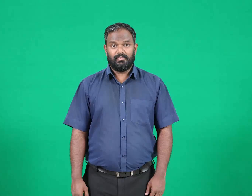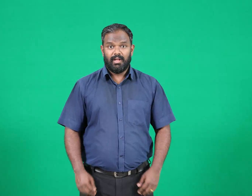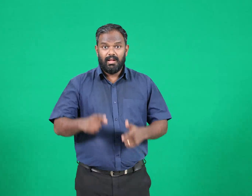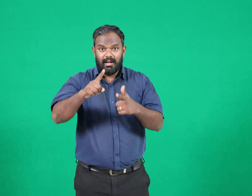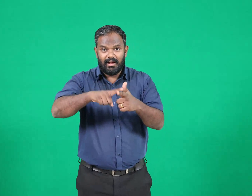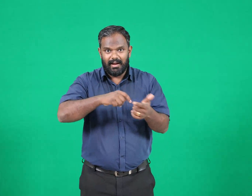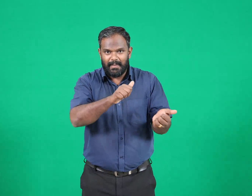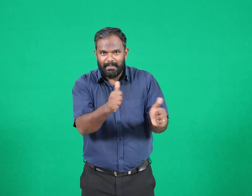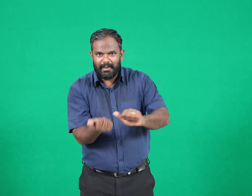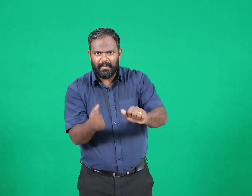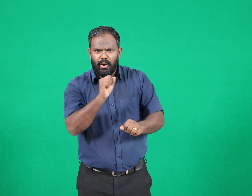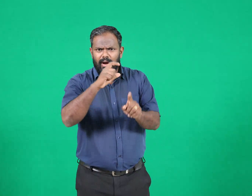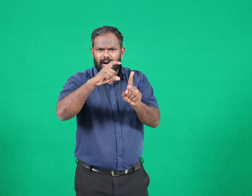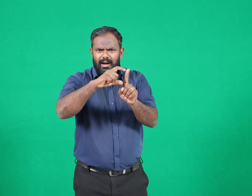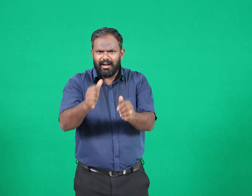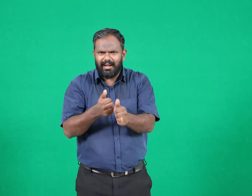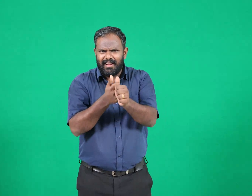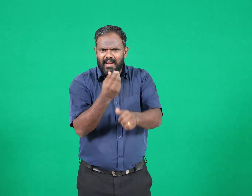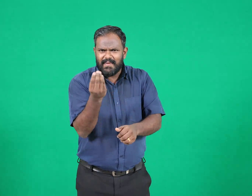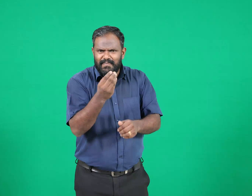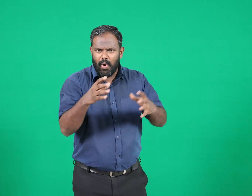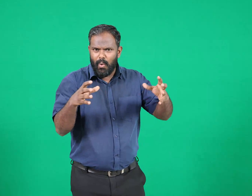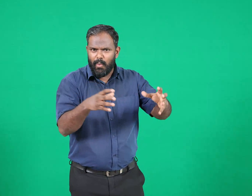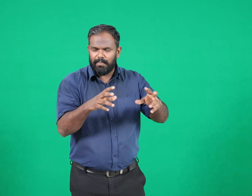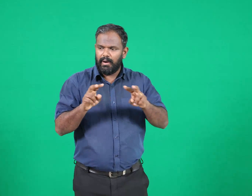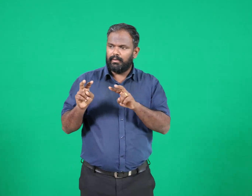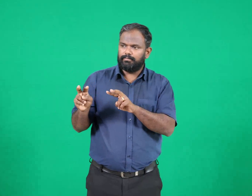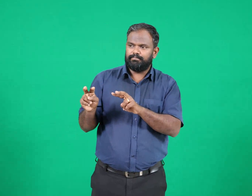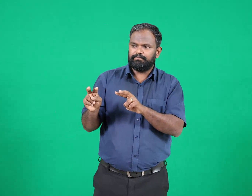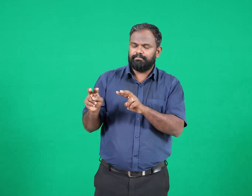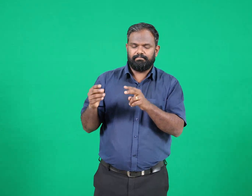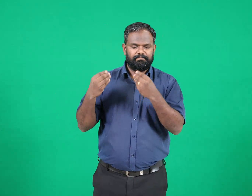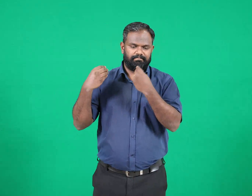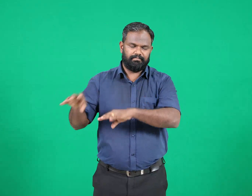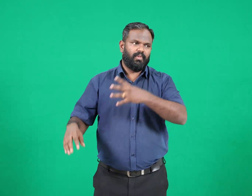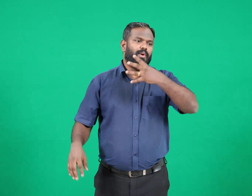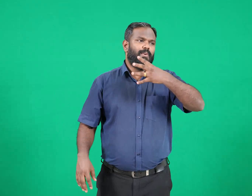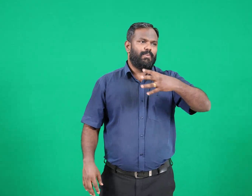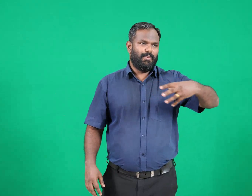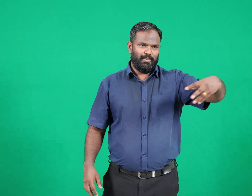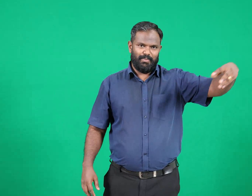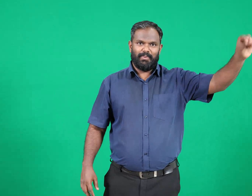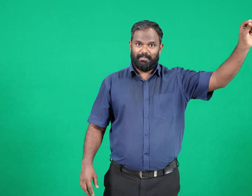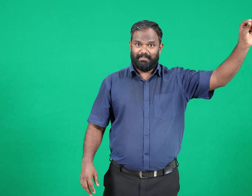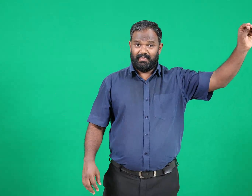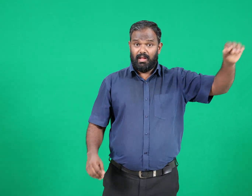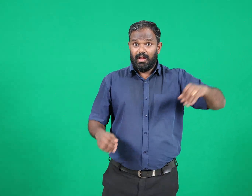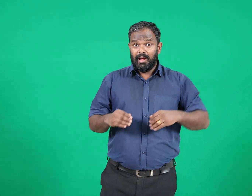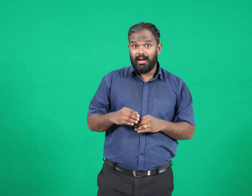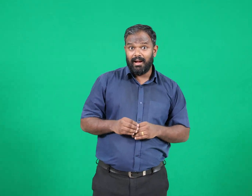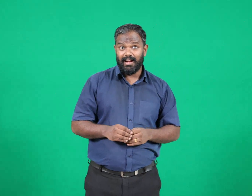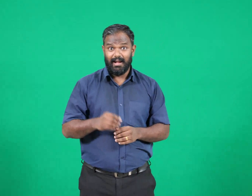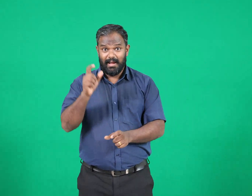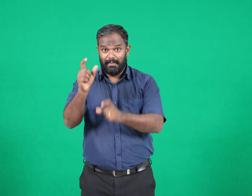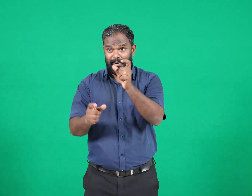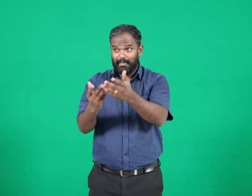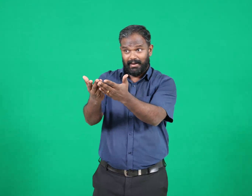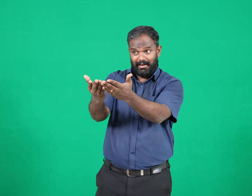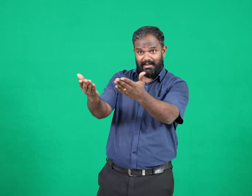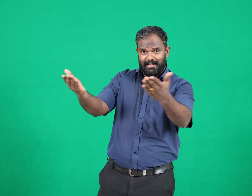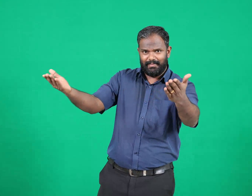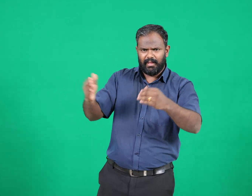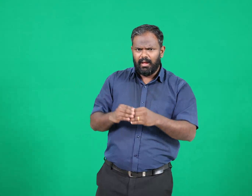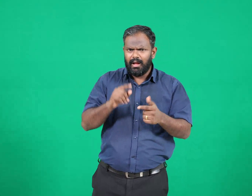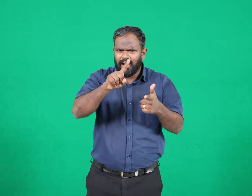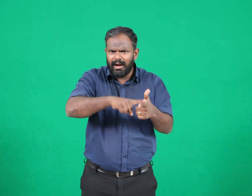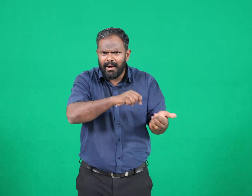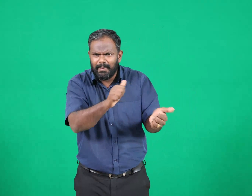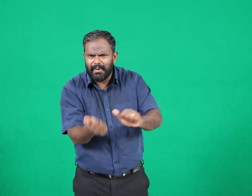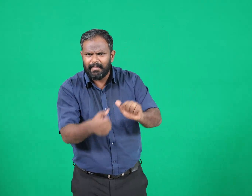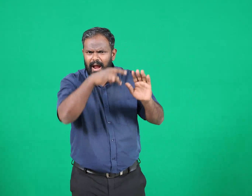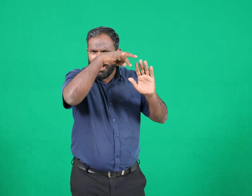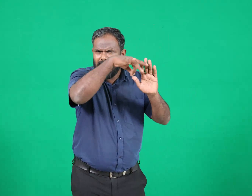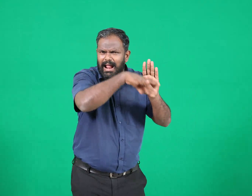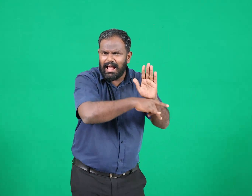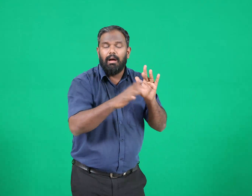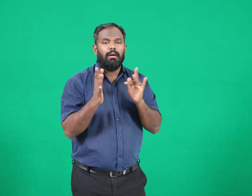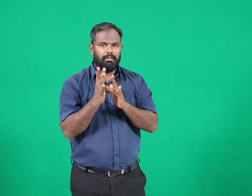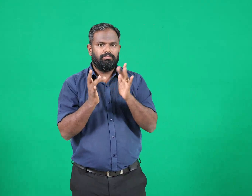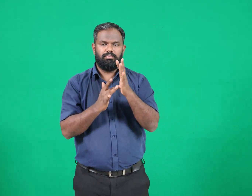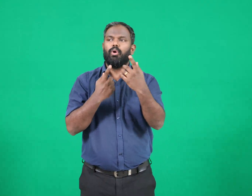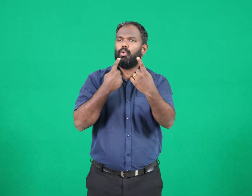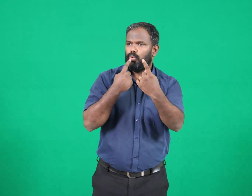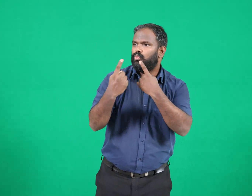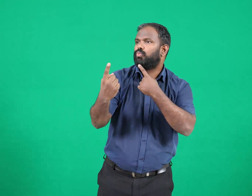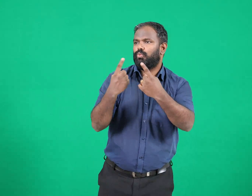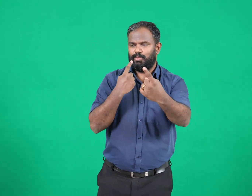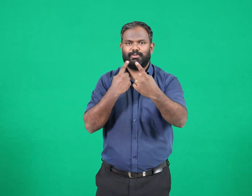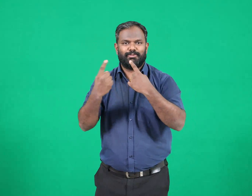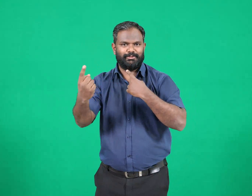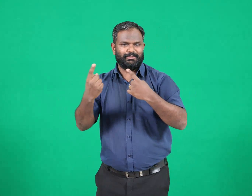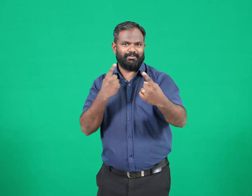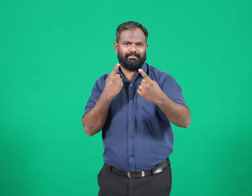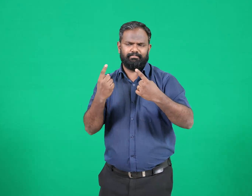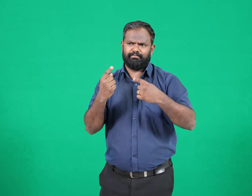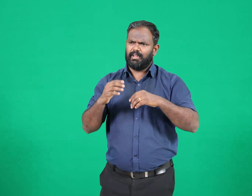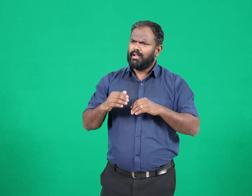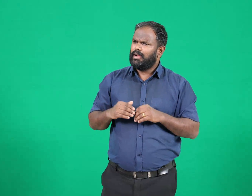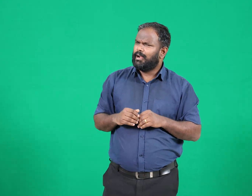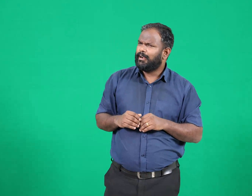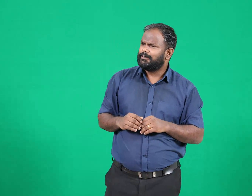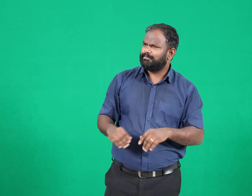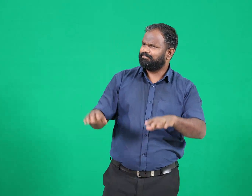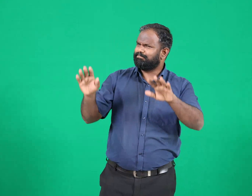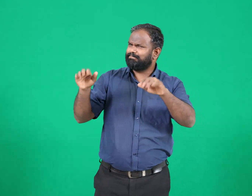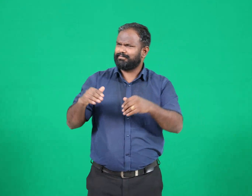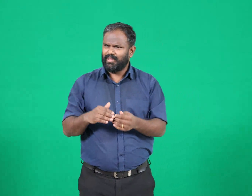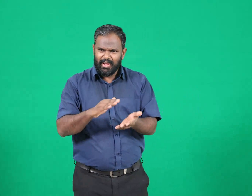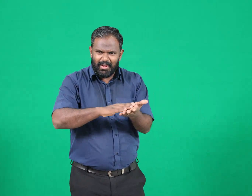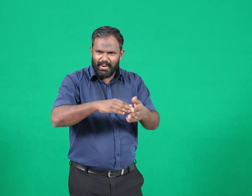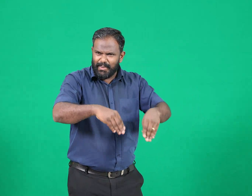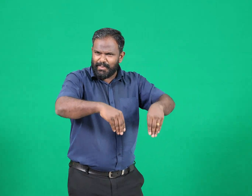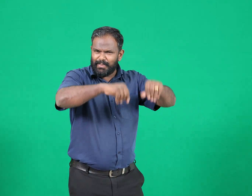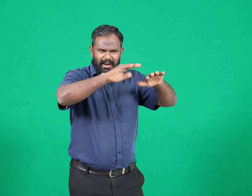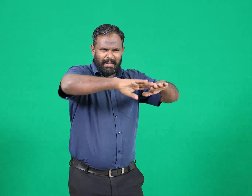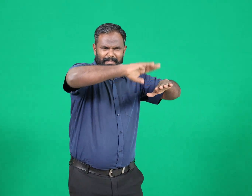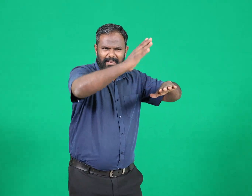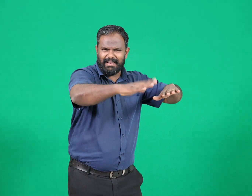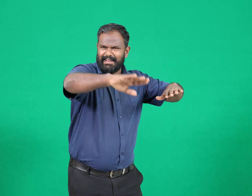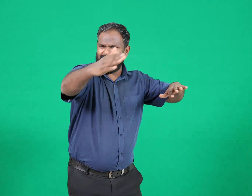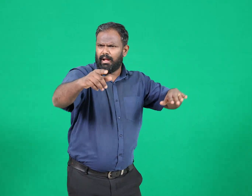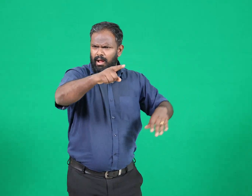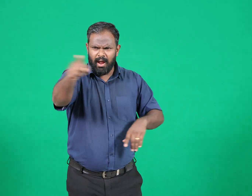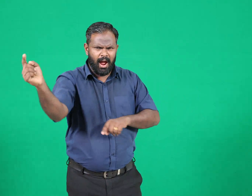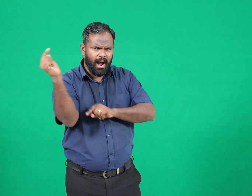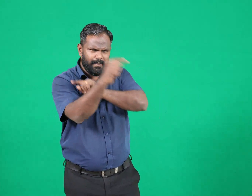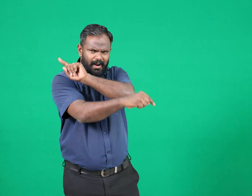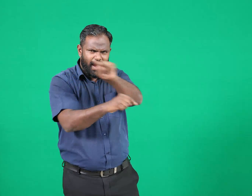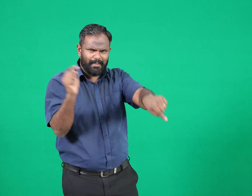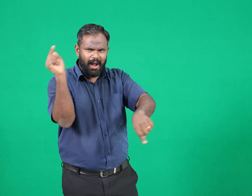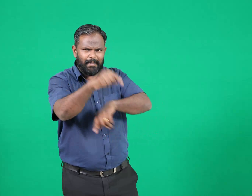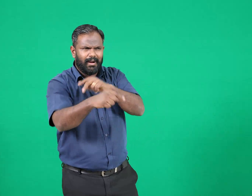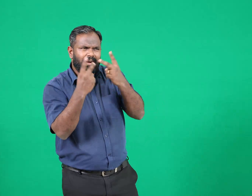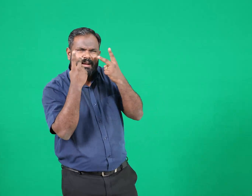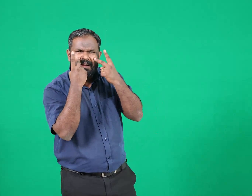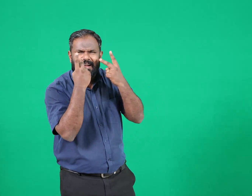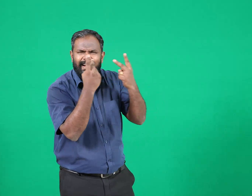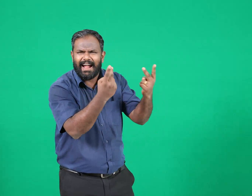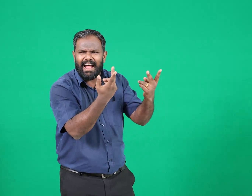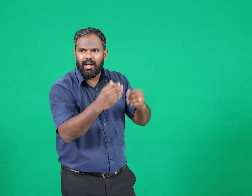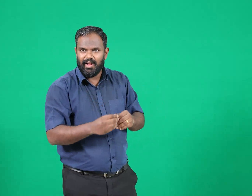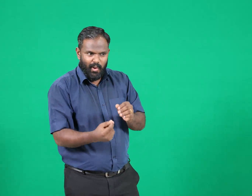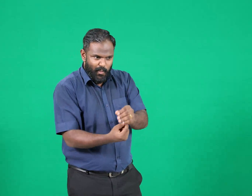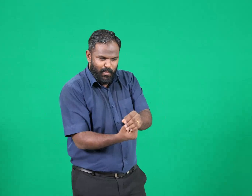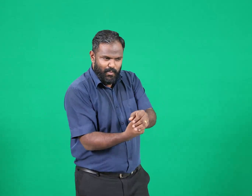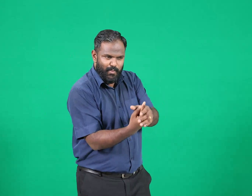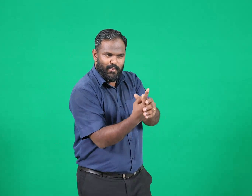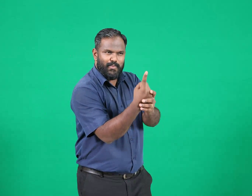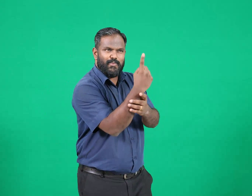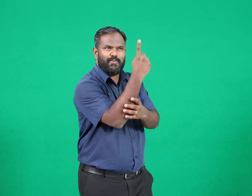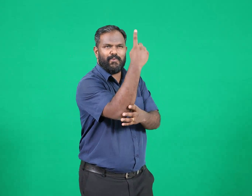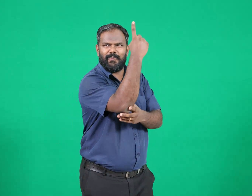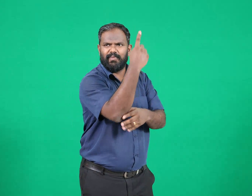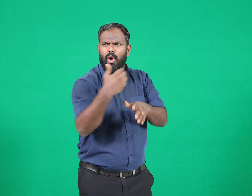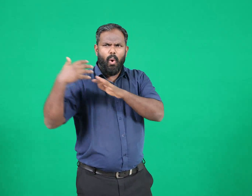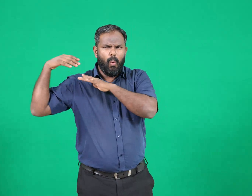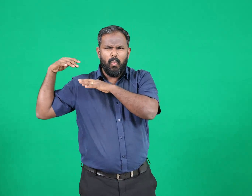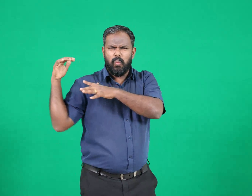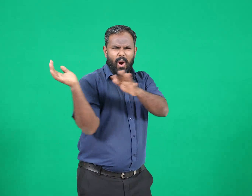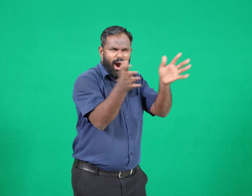As John's disciples were leaving, Jesus began to speak to the crowds about John: "What did you go out into the wilderness to see?